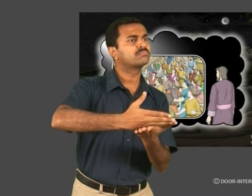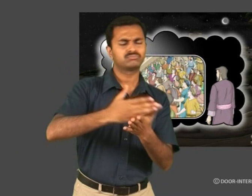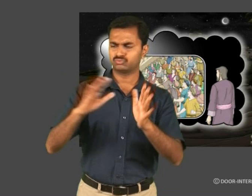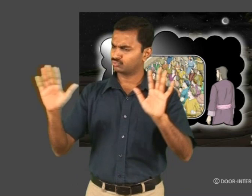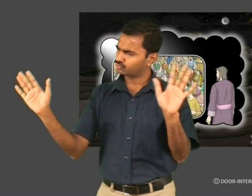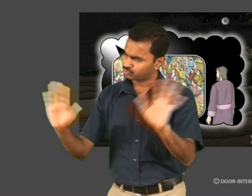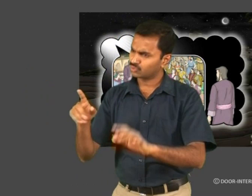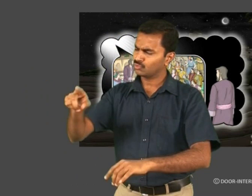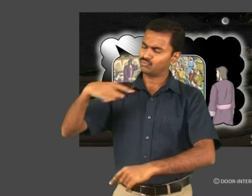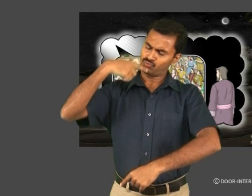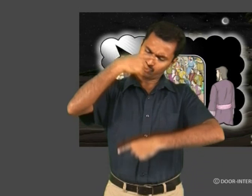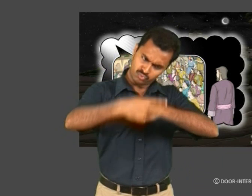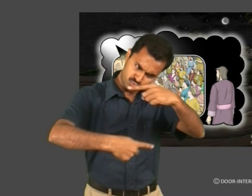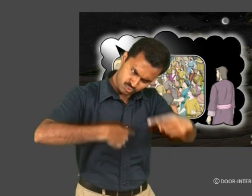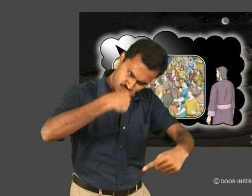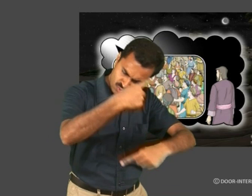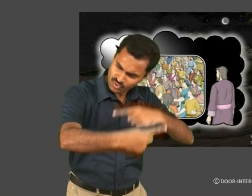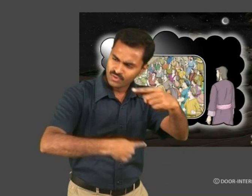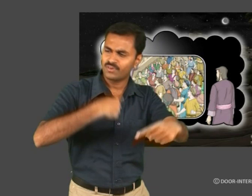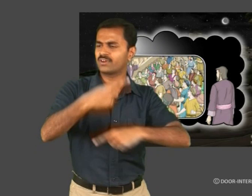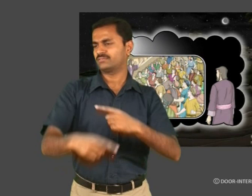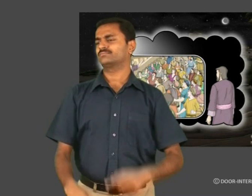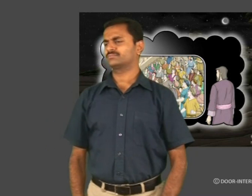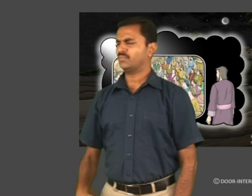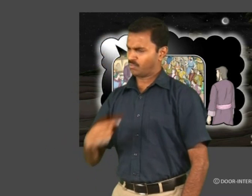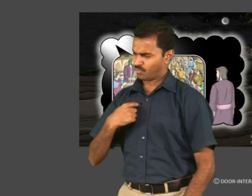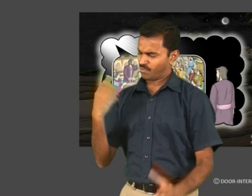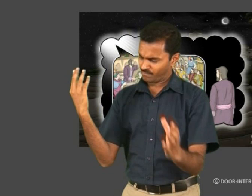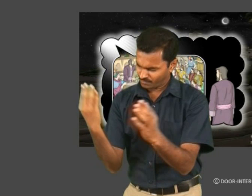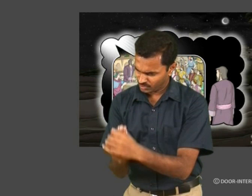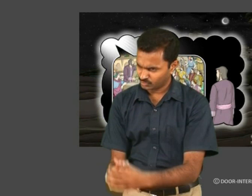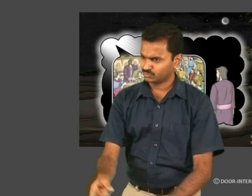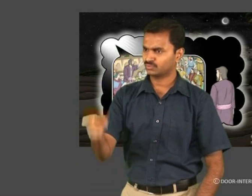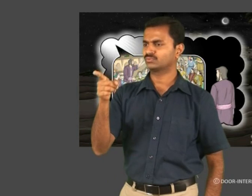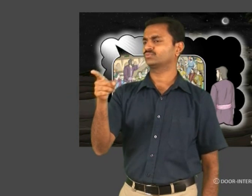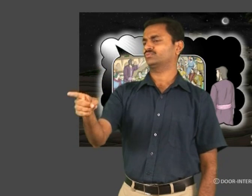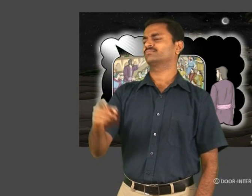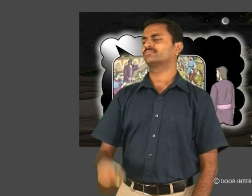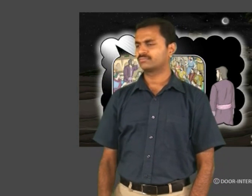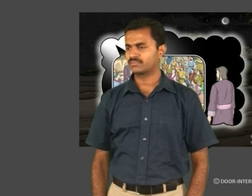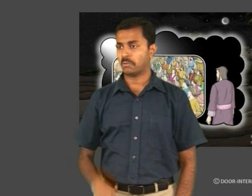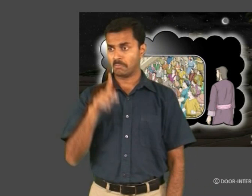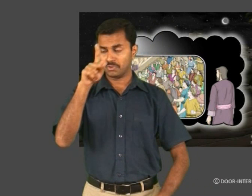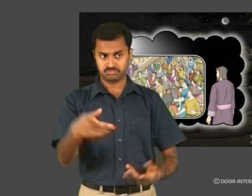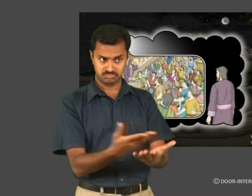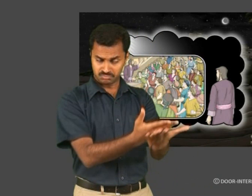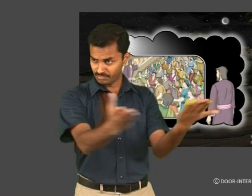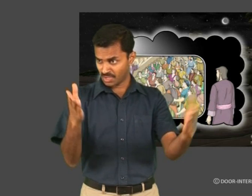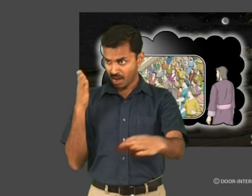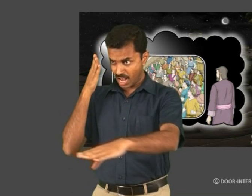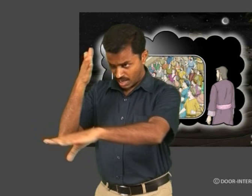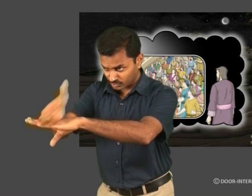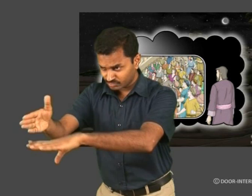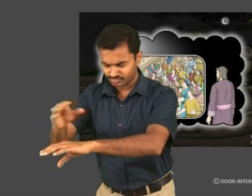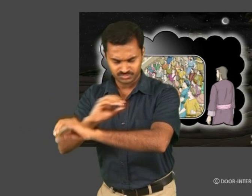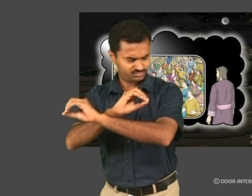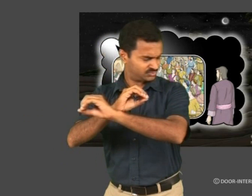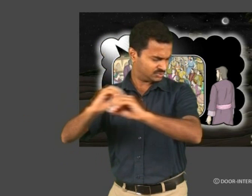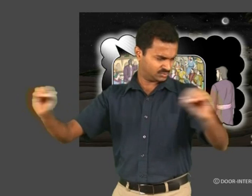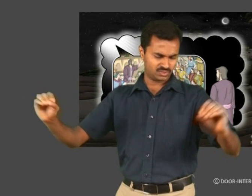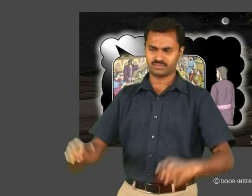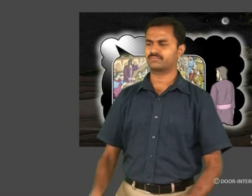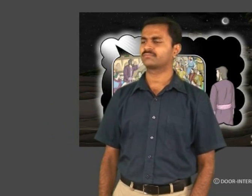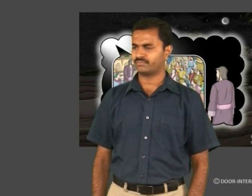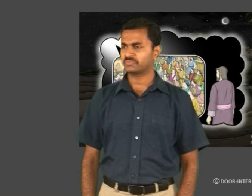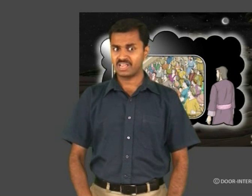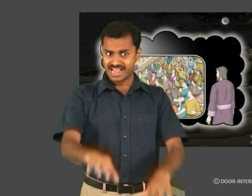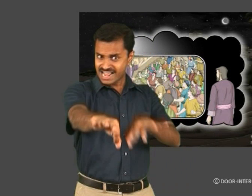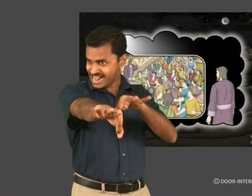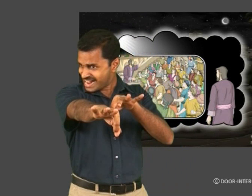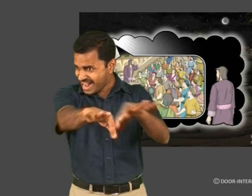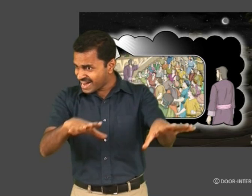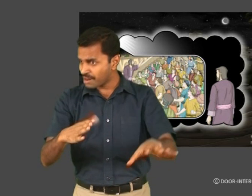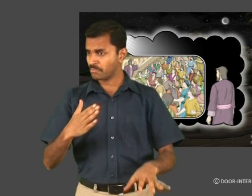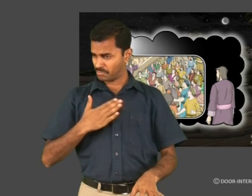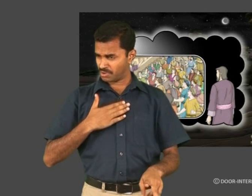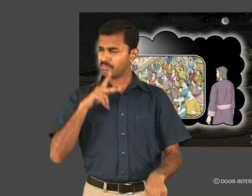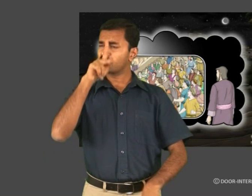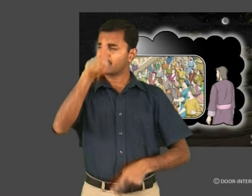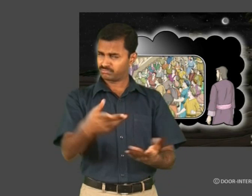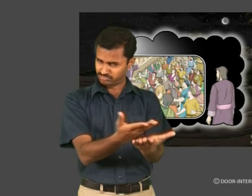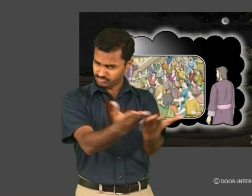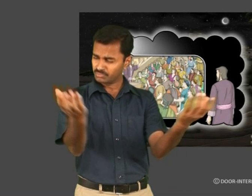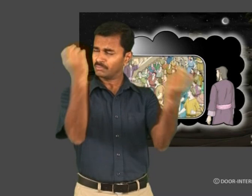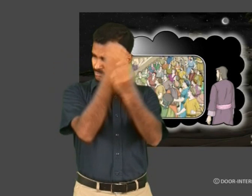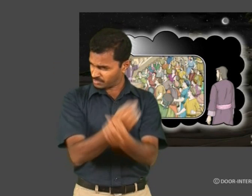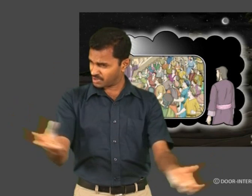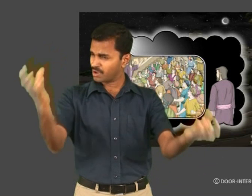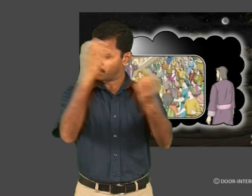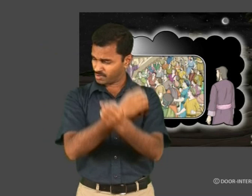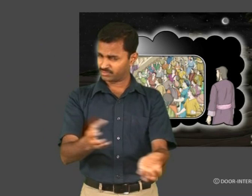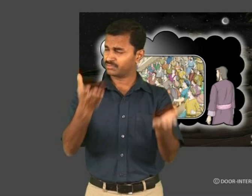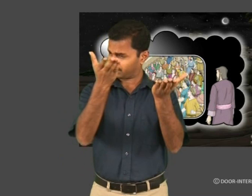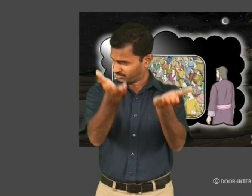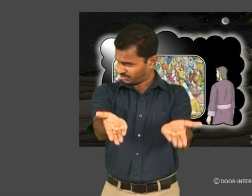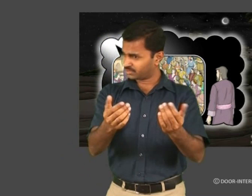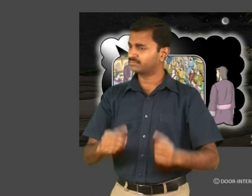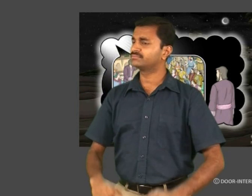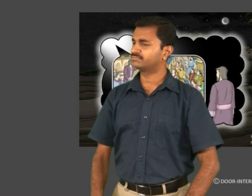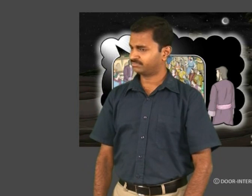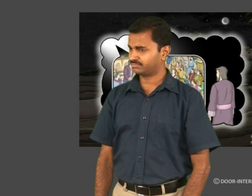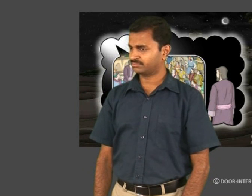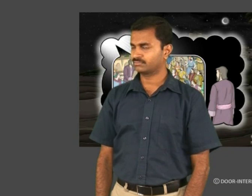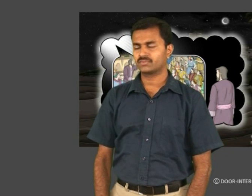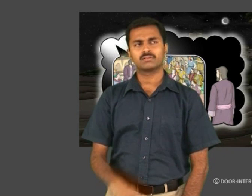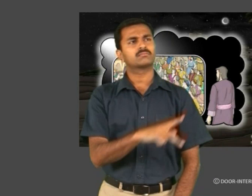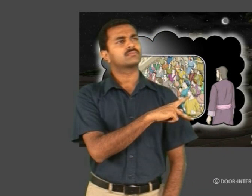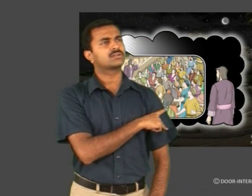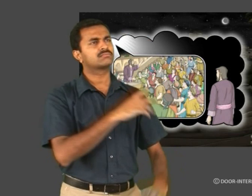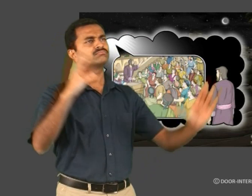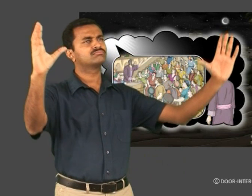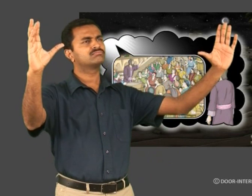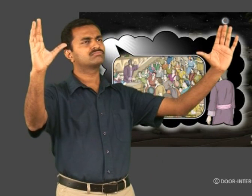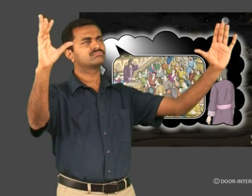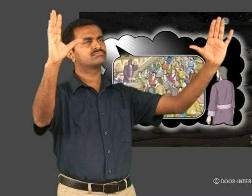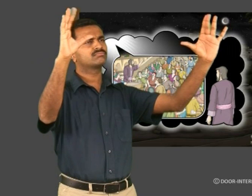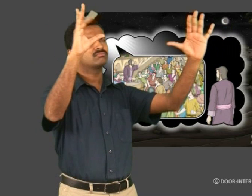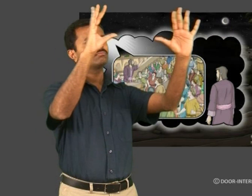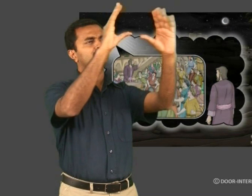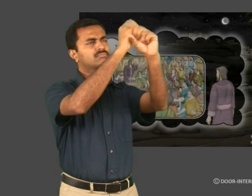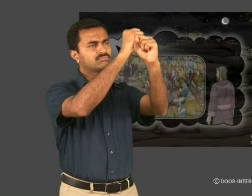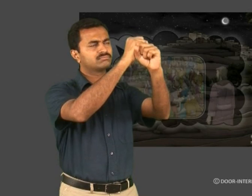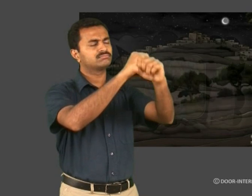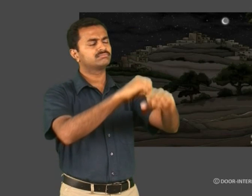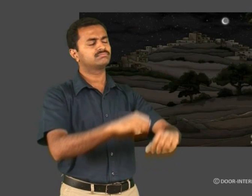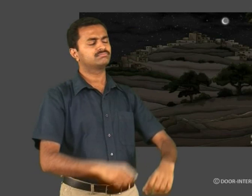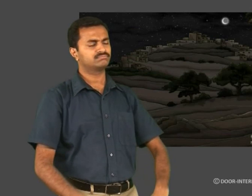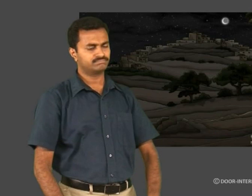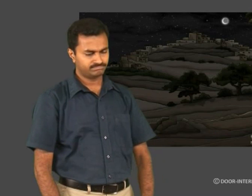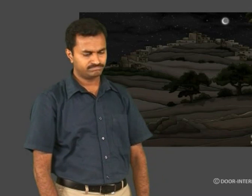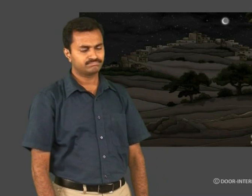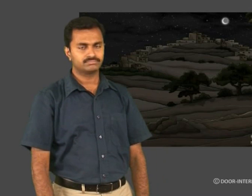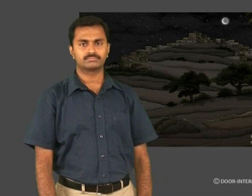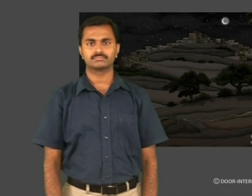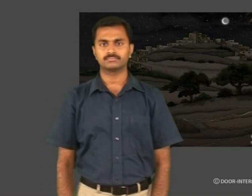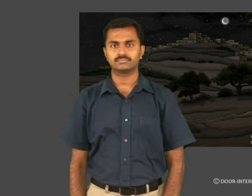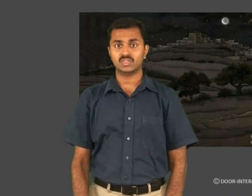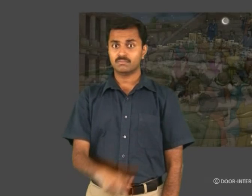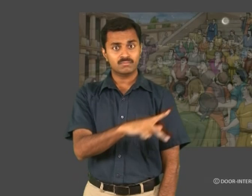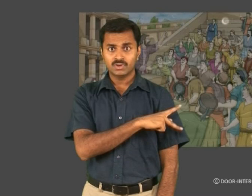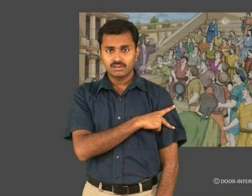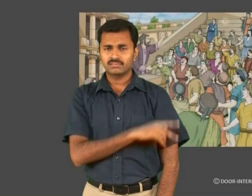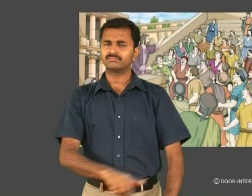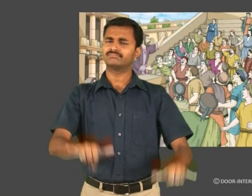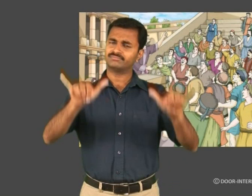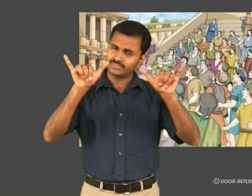For I am with you and no one will lay a hand on you, because I have many people in this city.”